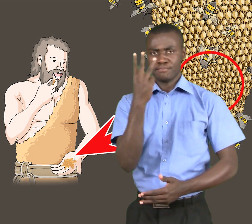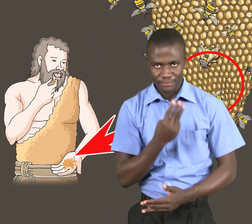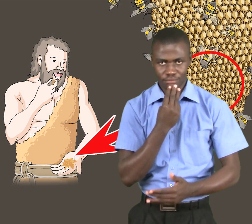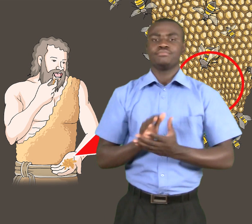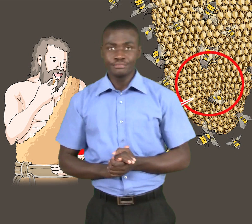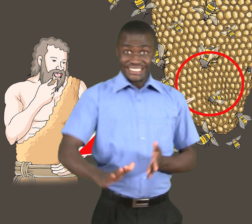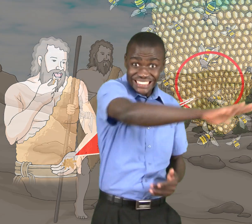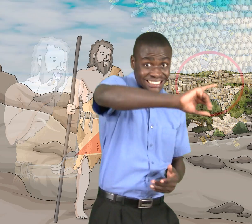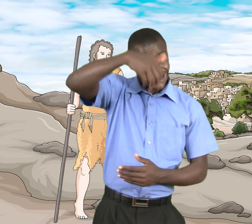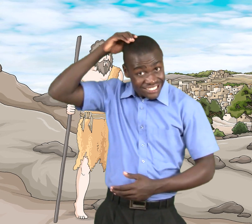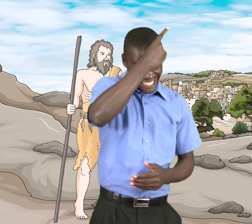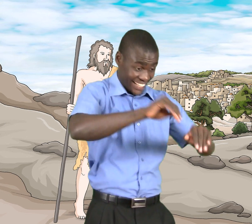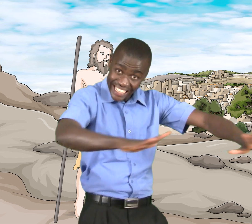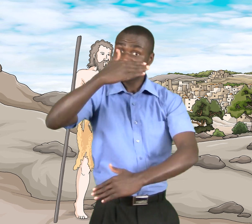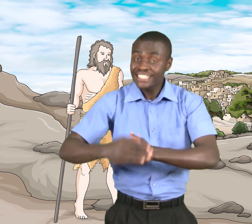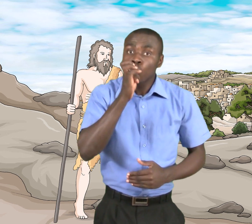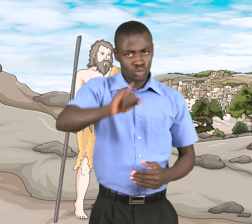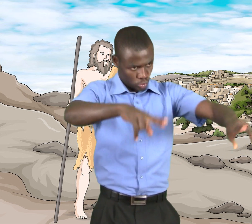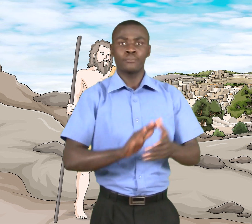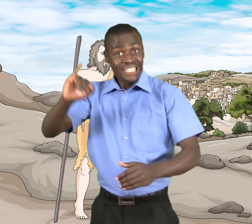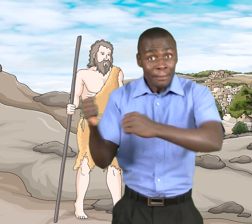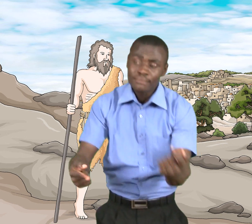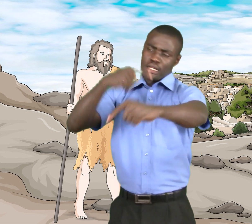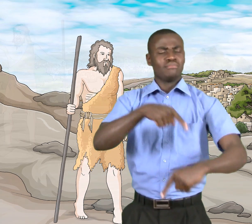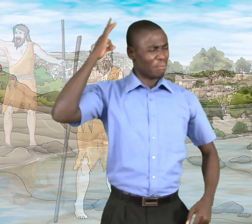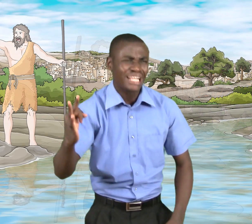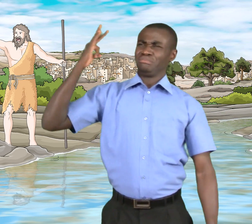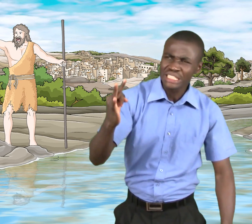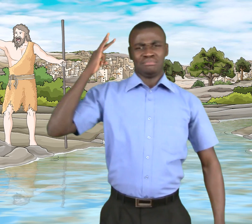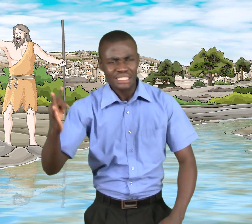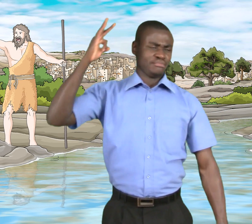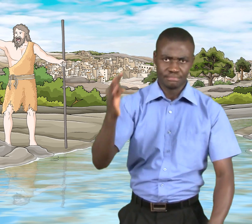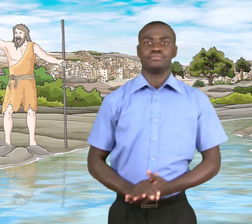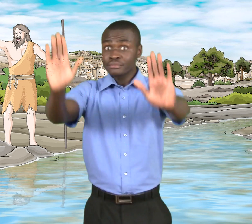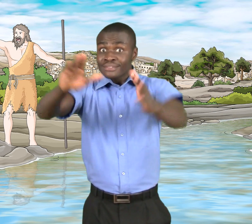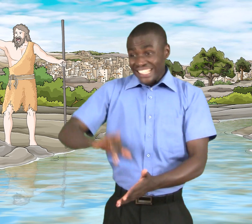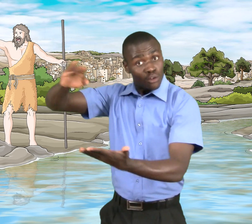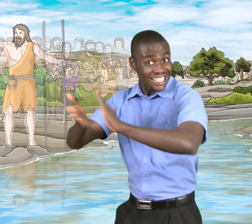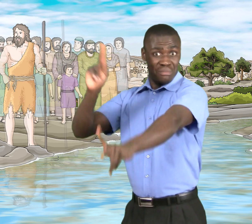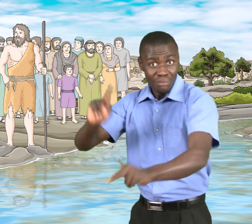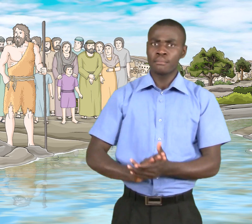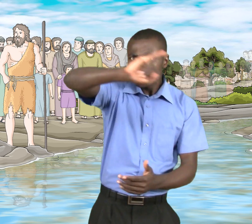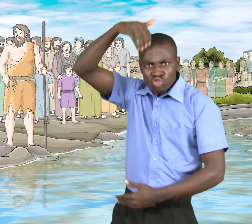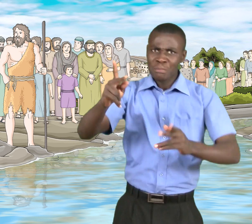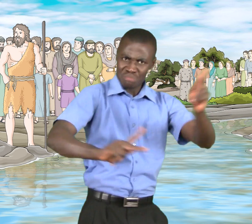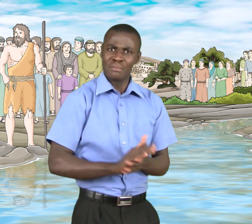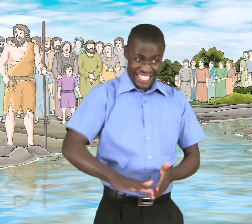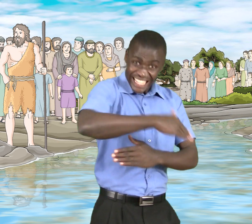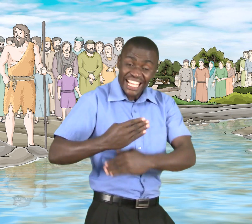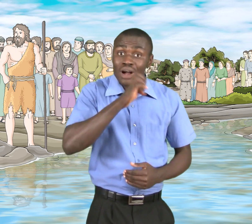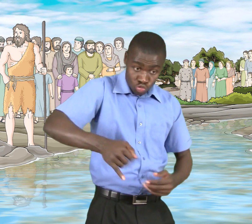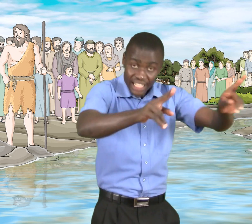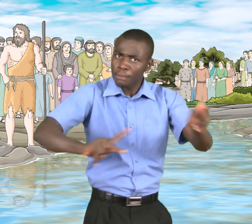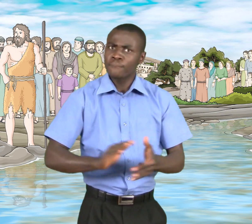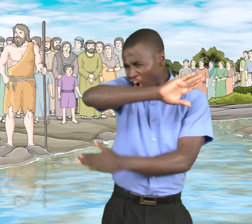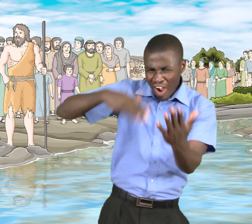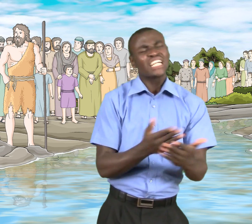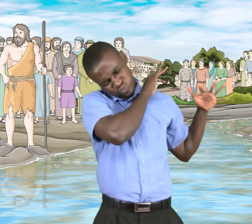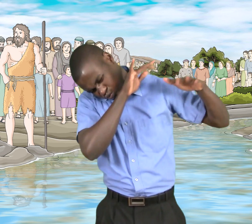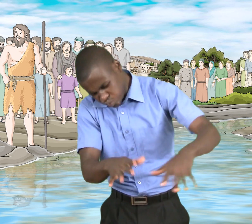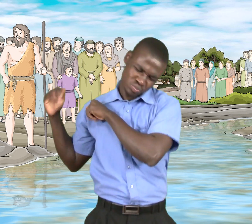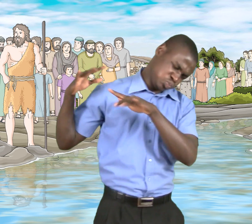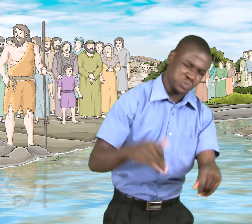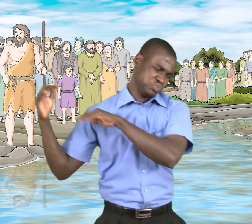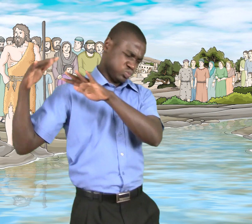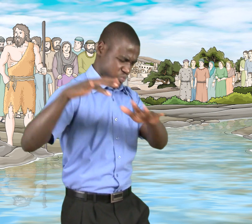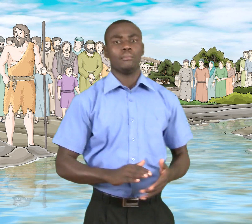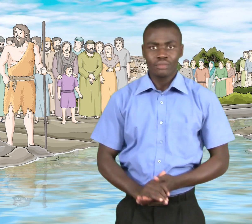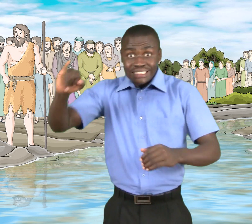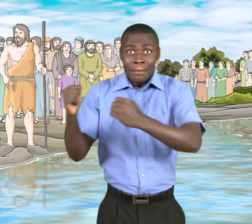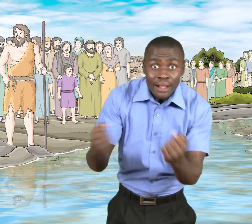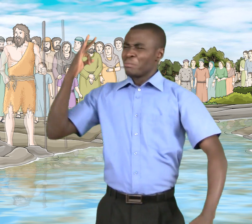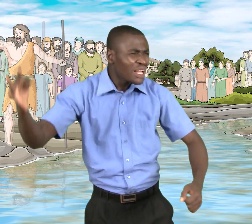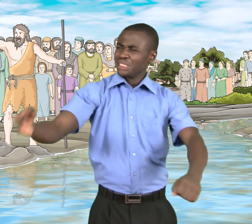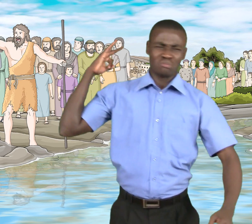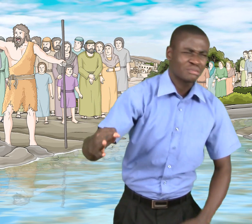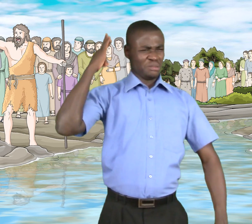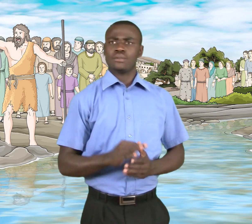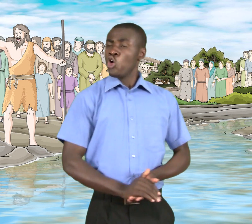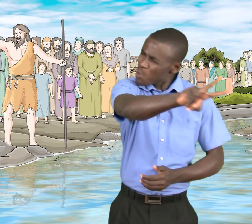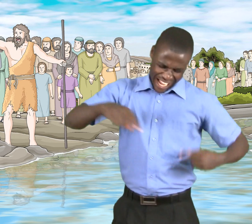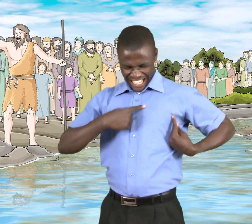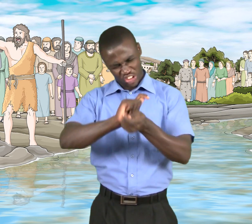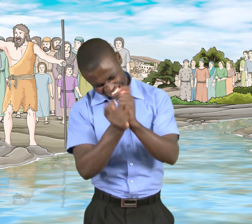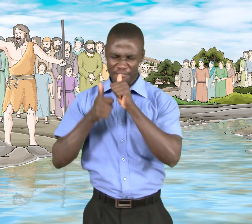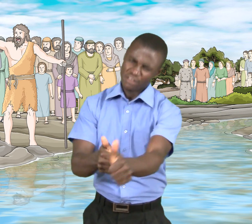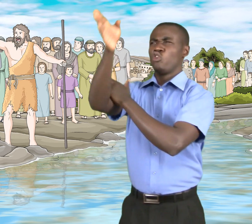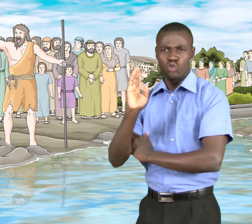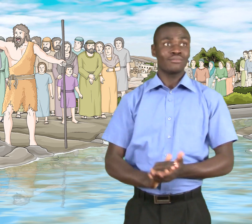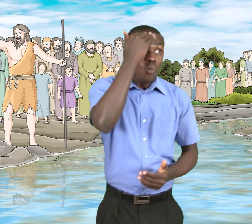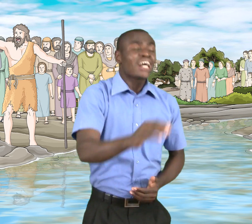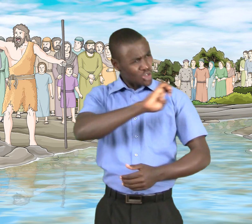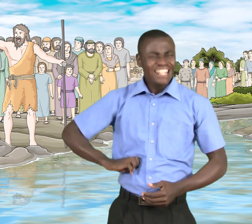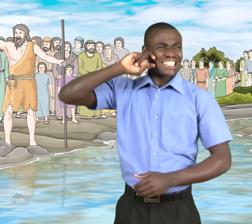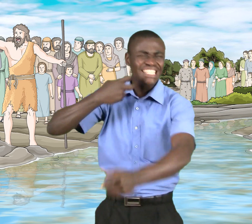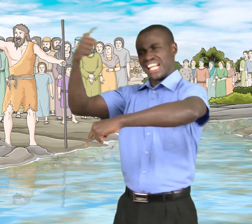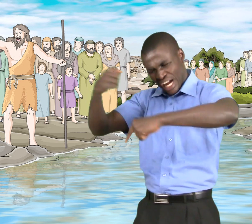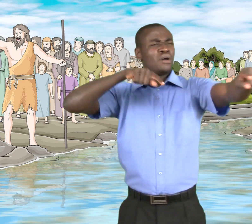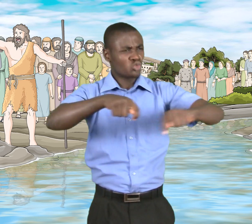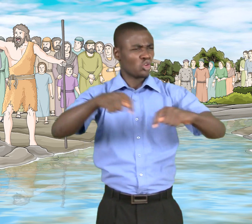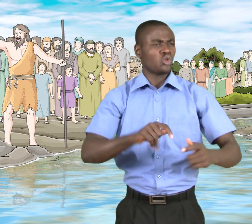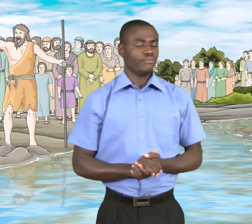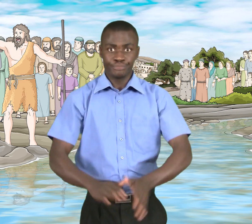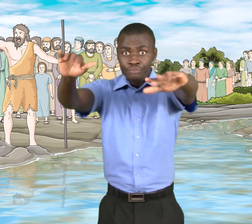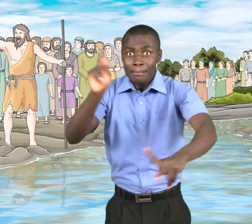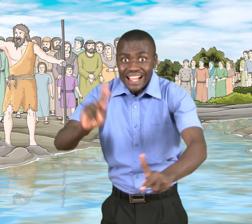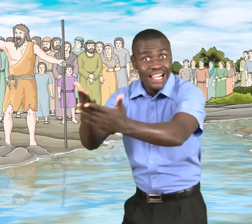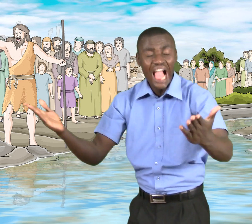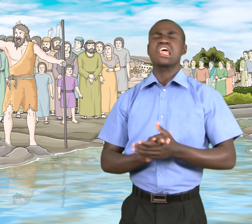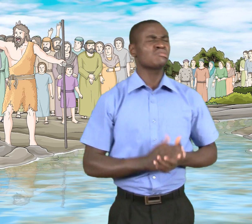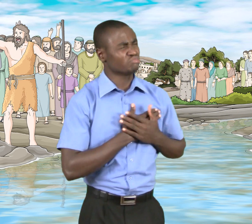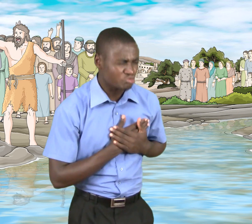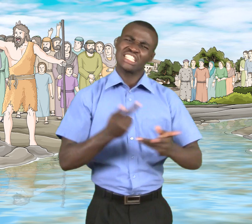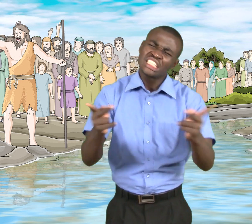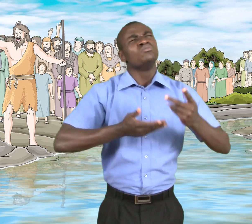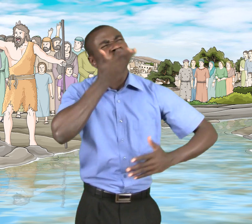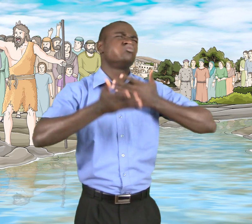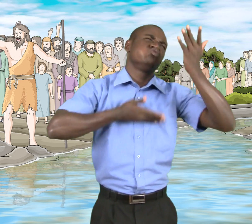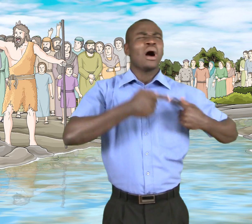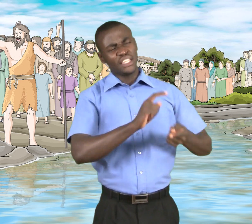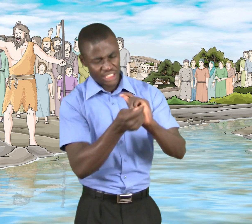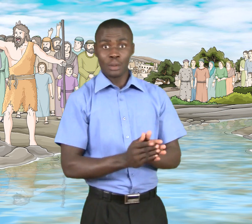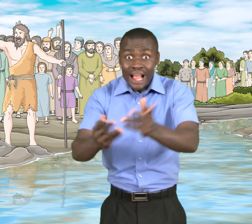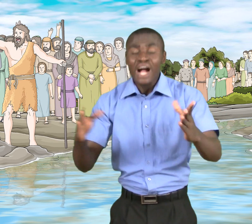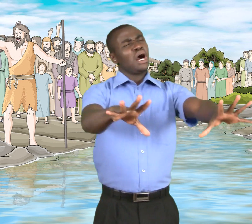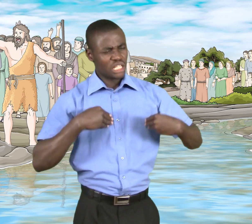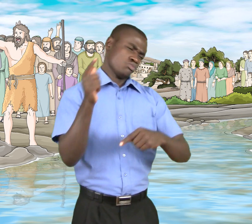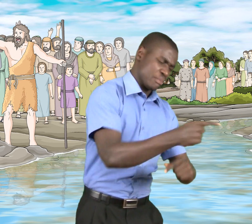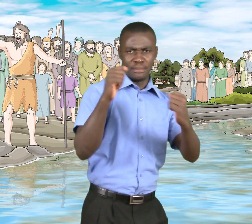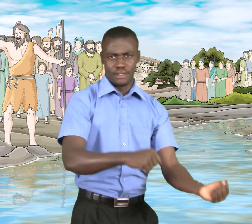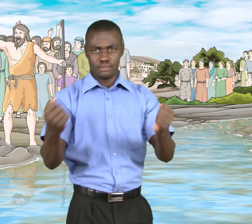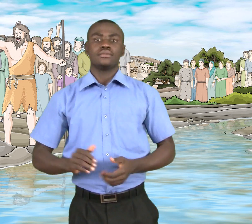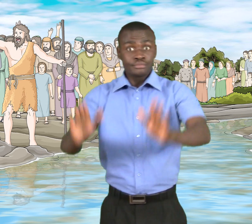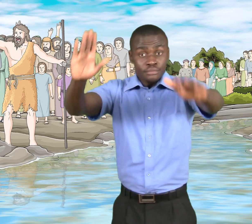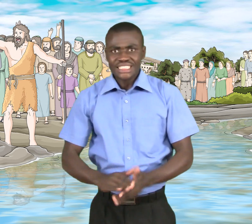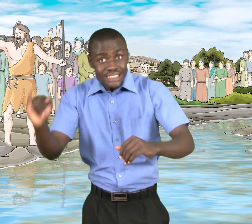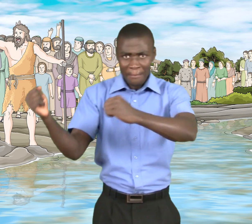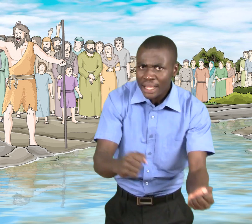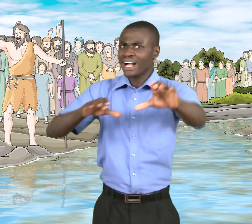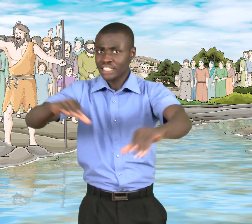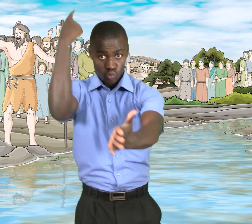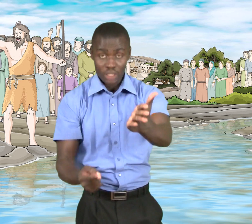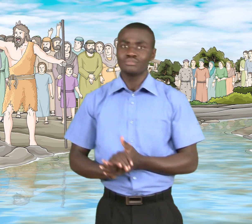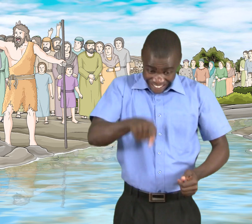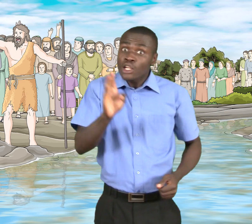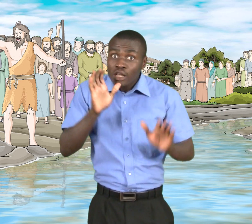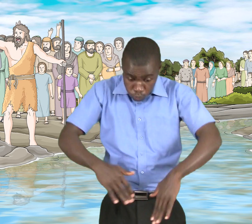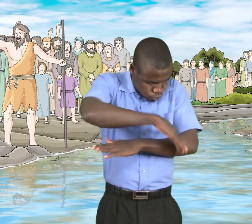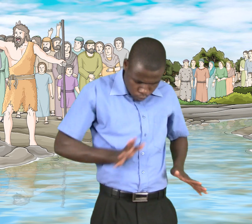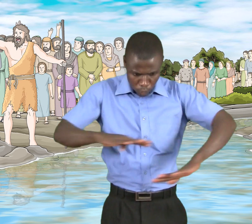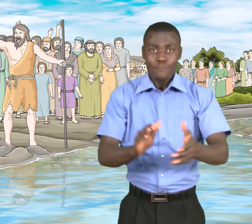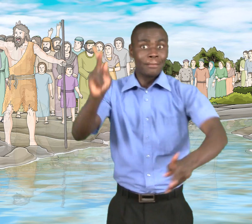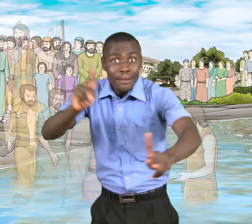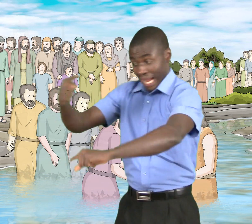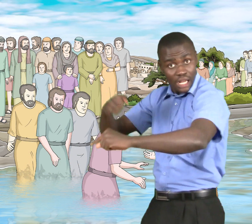People went out to him from Jerusalem and all Judea and the whole region around the Jordan.